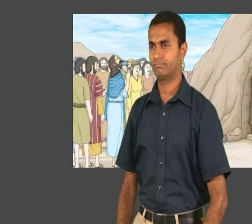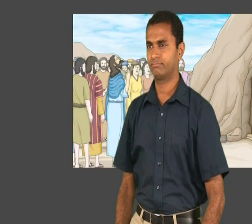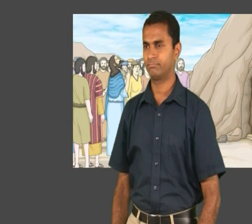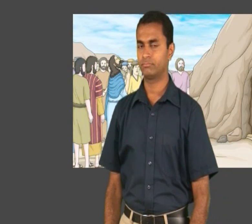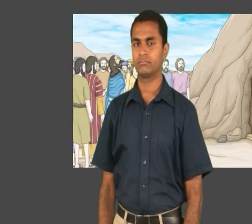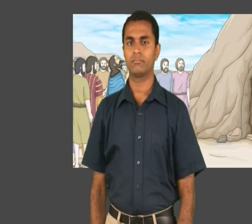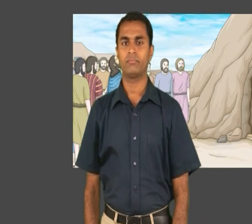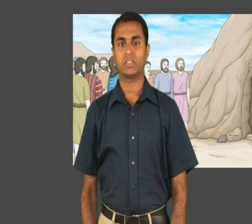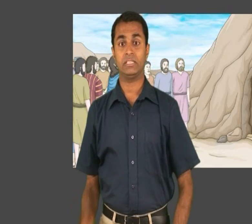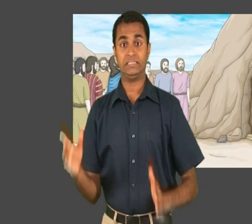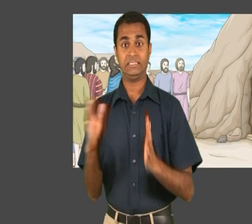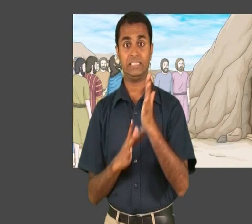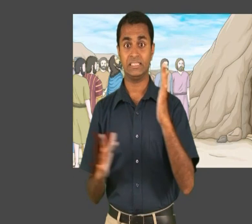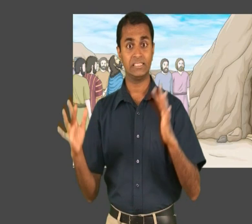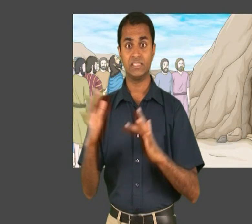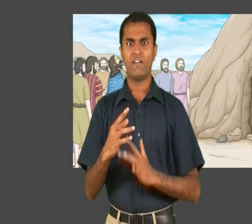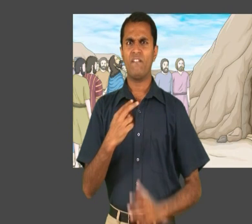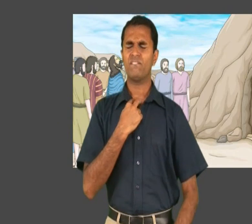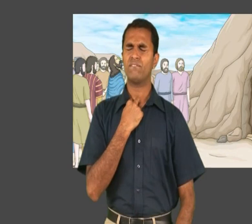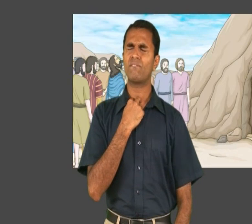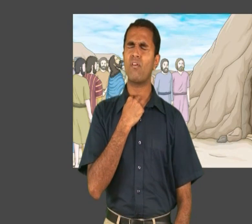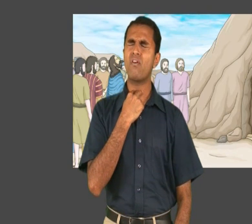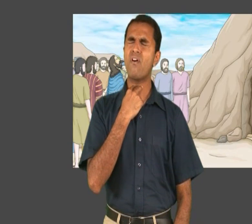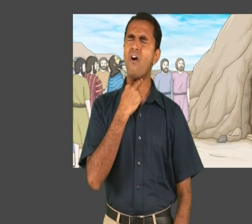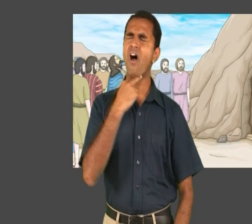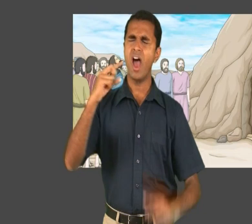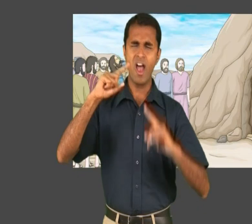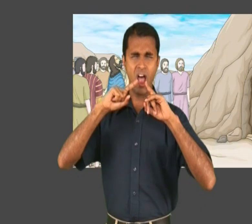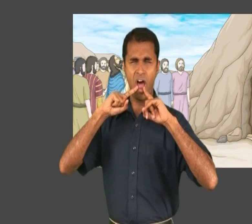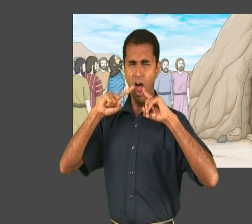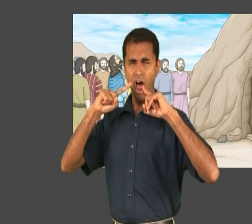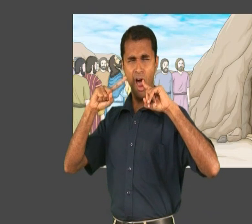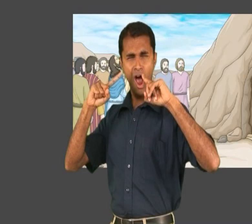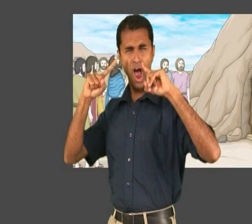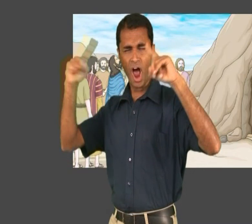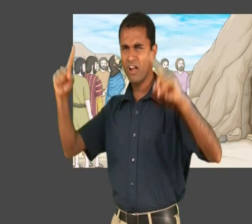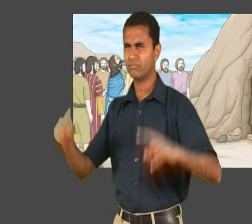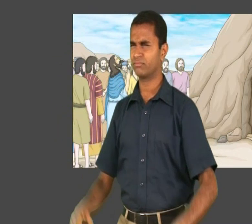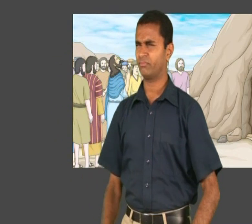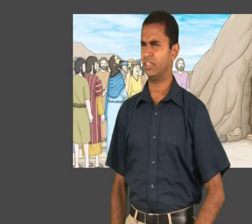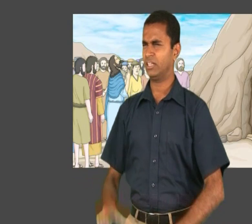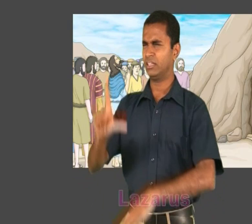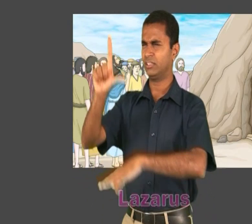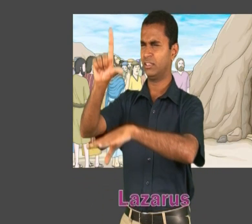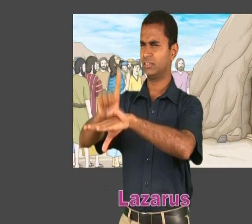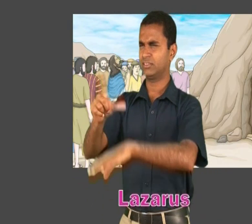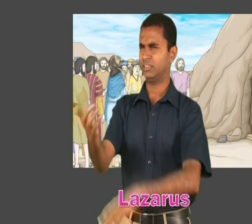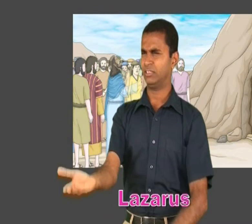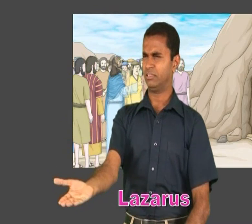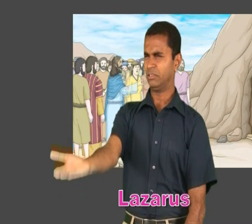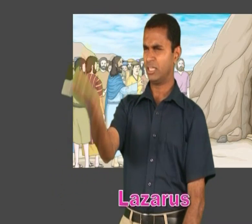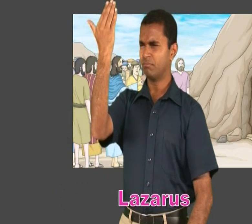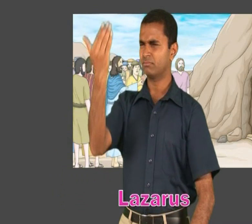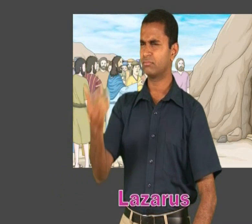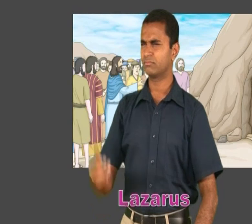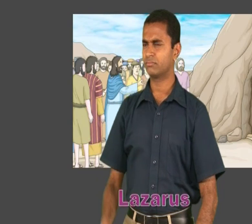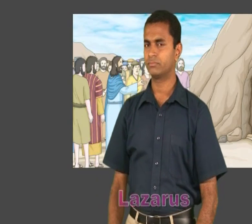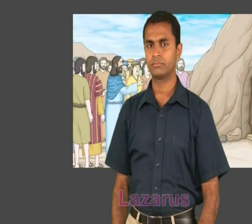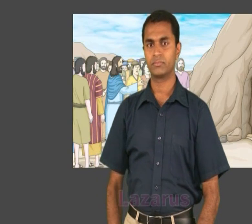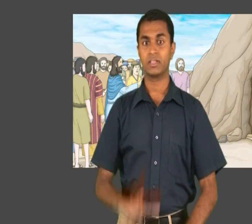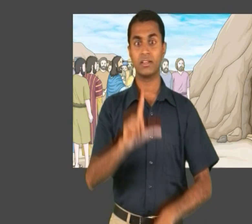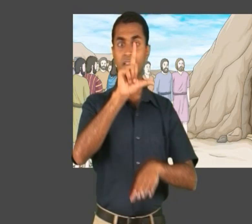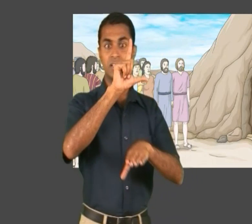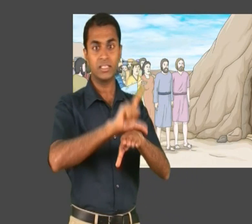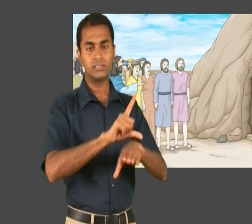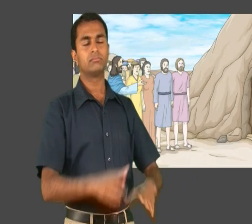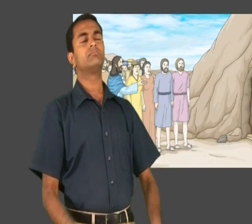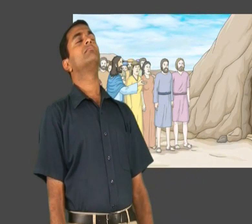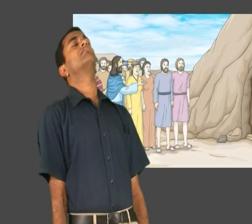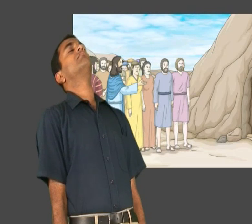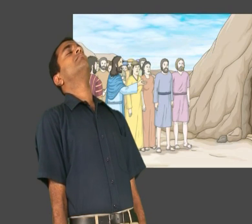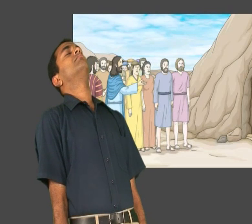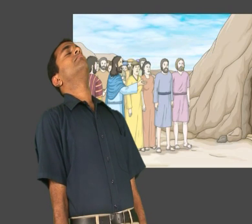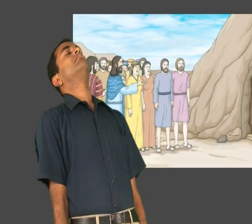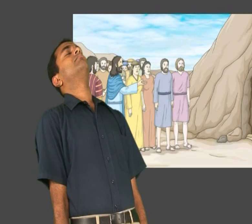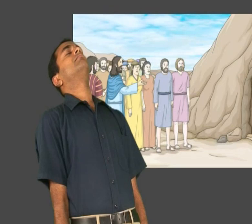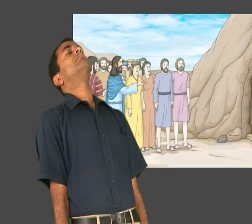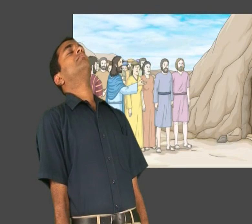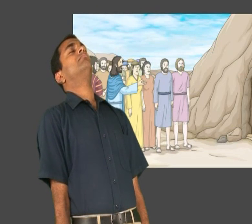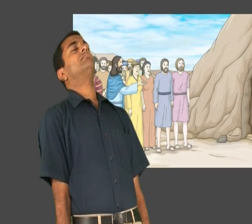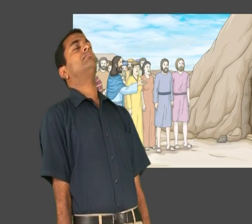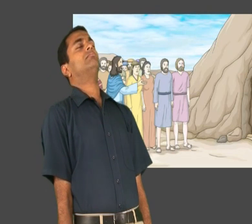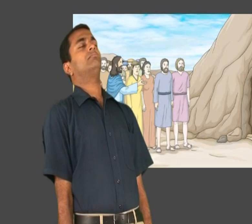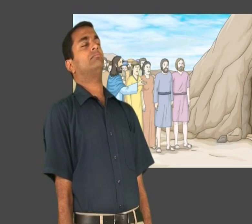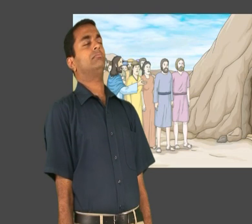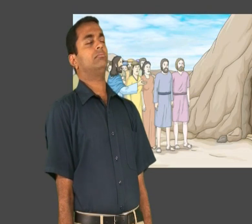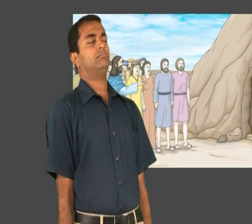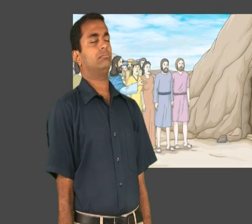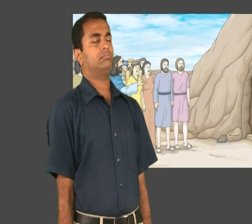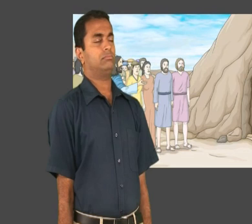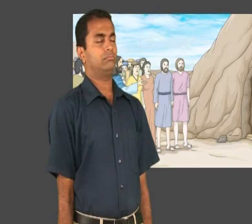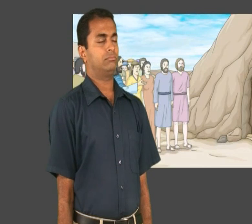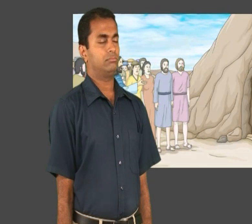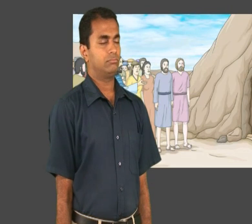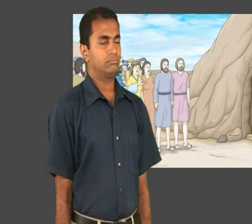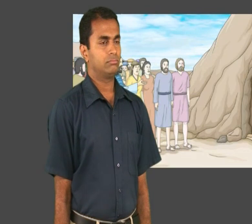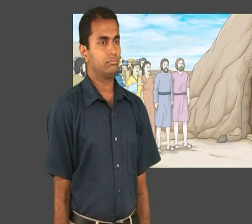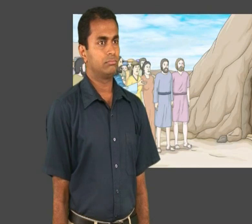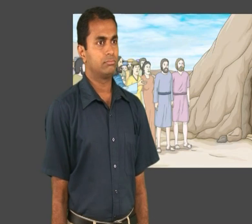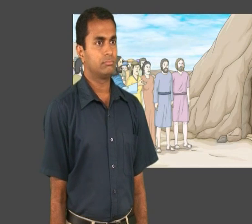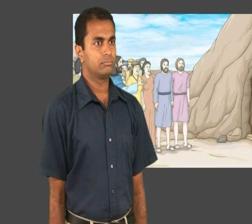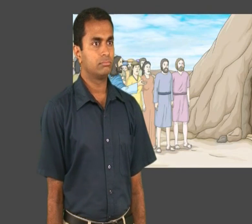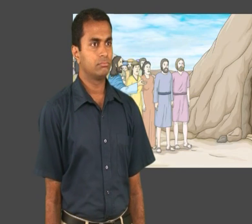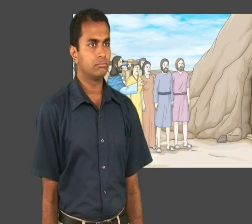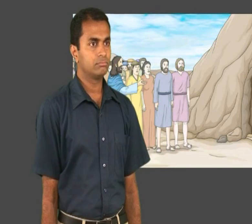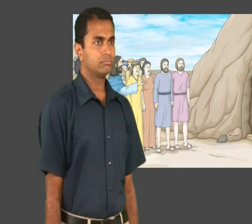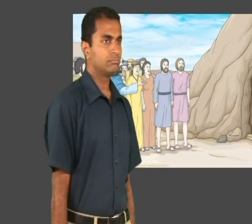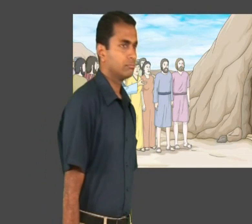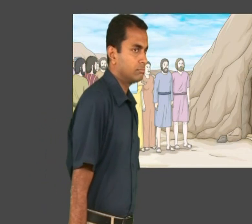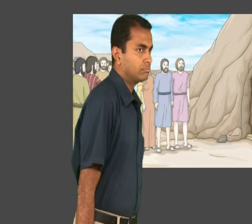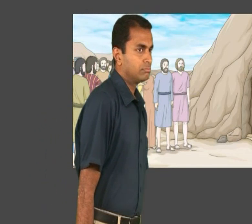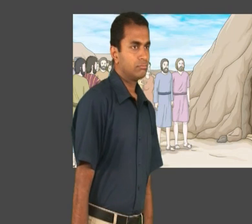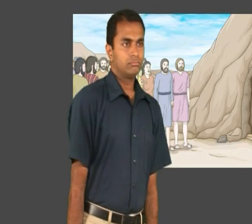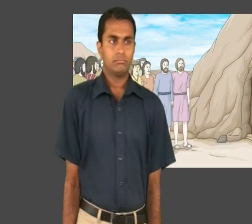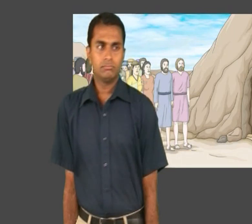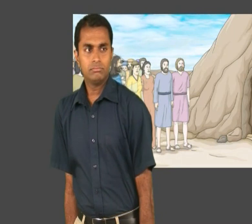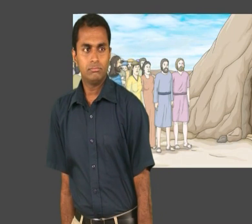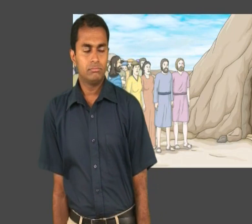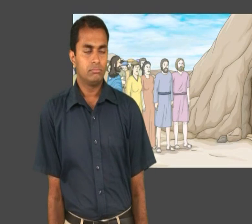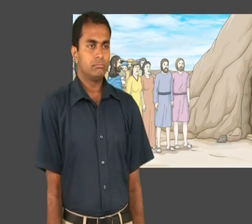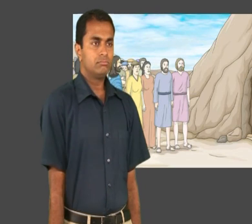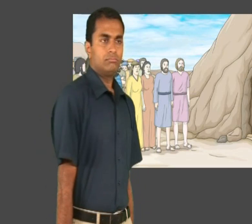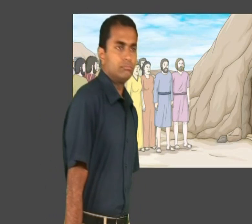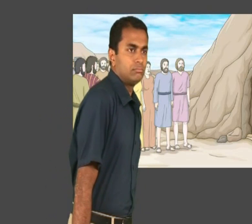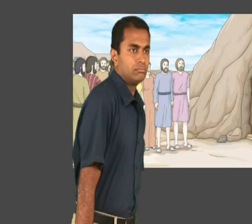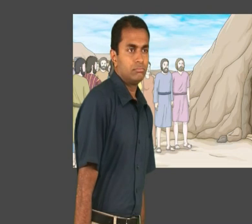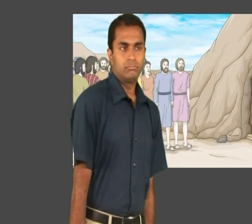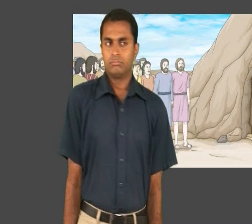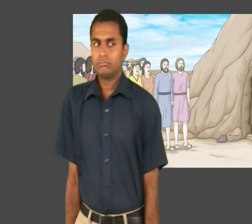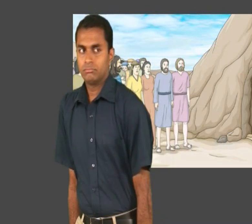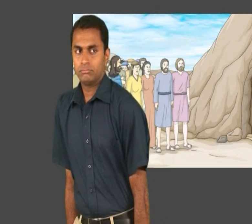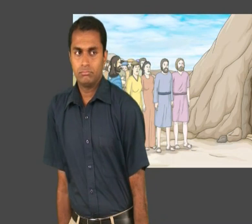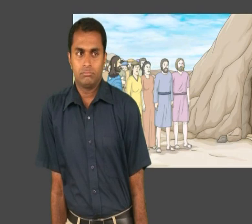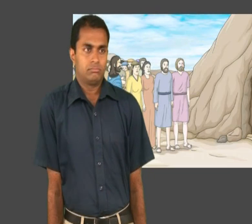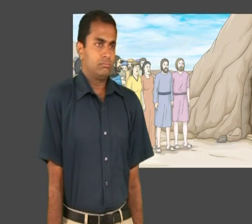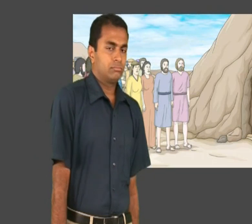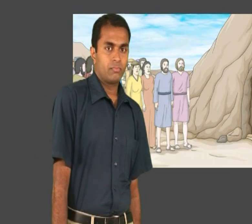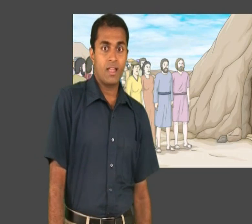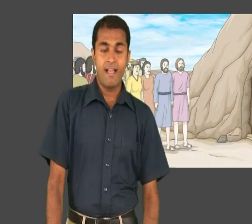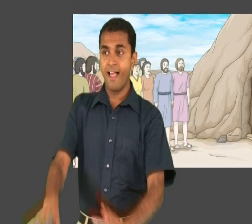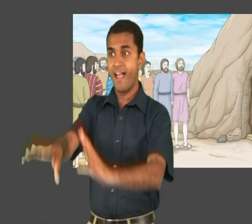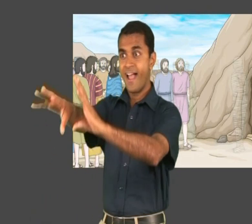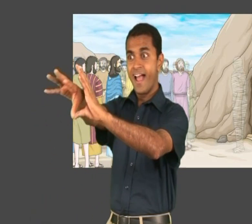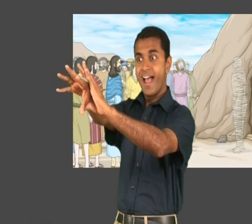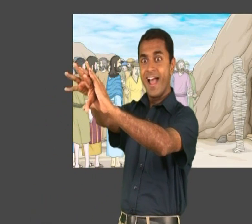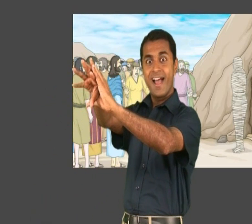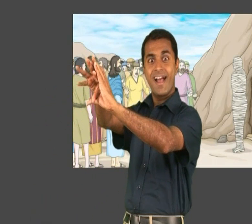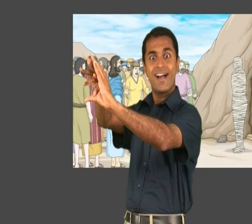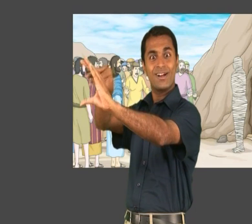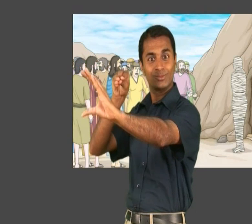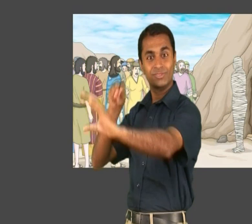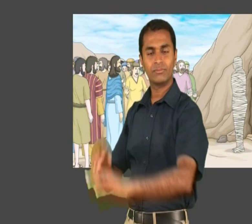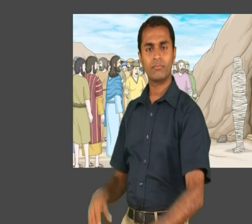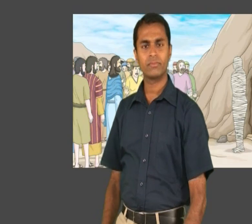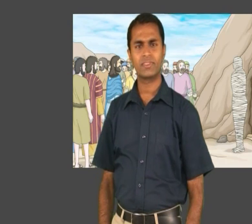After Jesus had said this, He called out in a loud voice, “Lazarus, come out!”